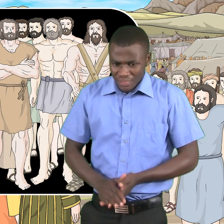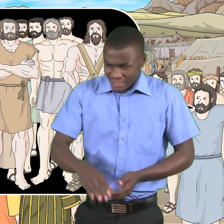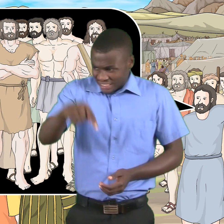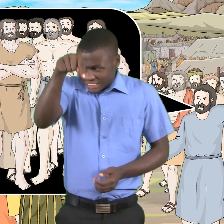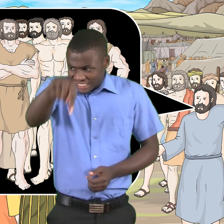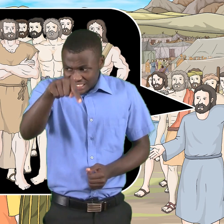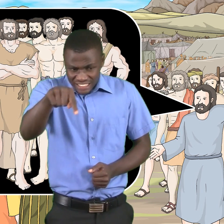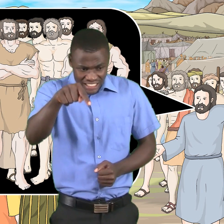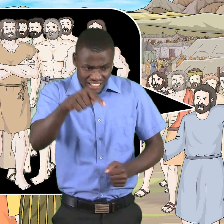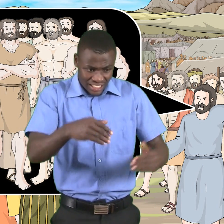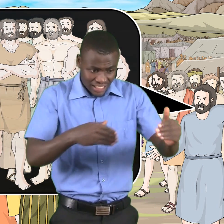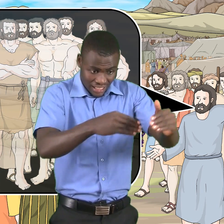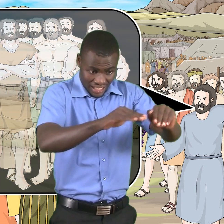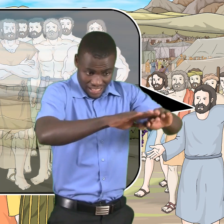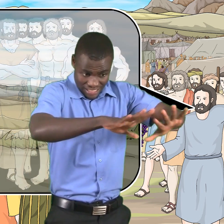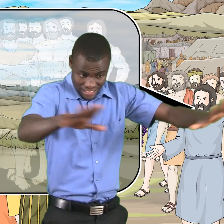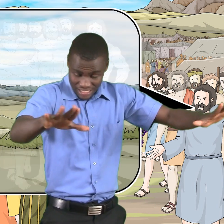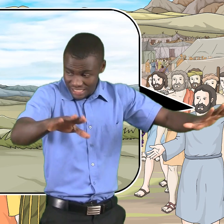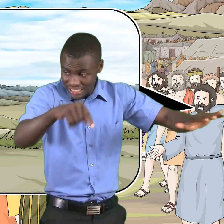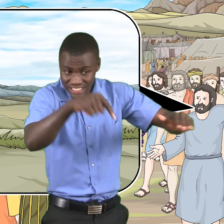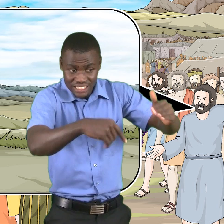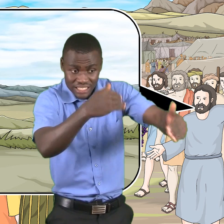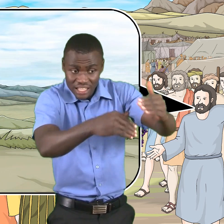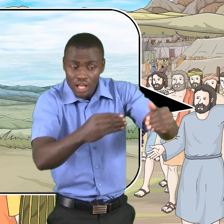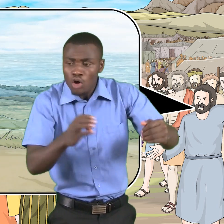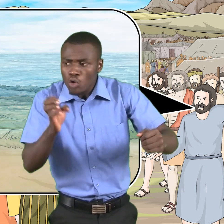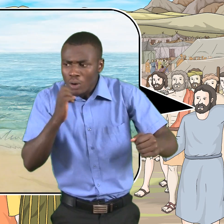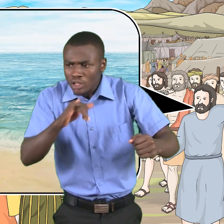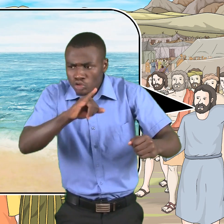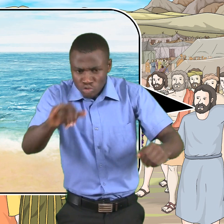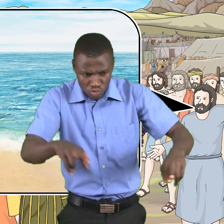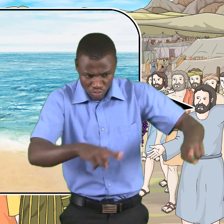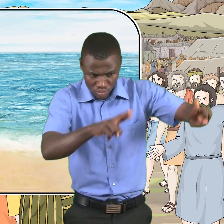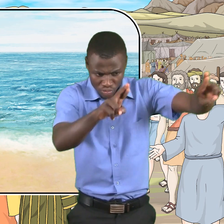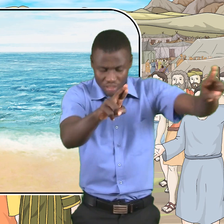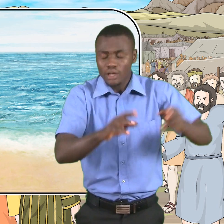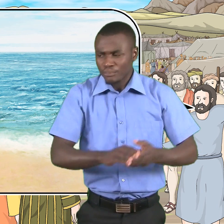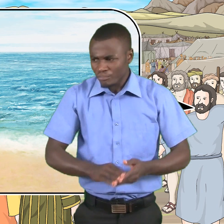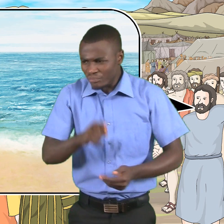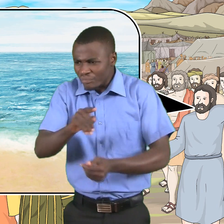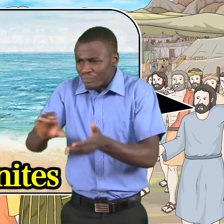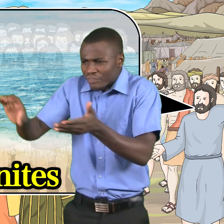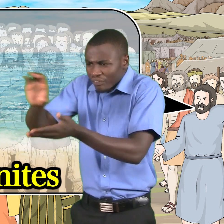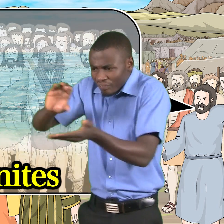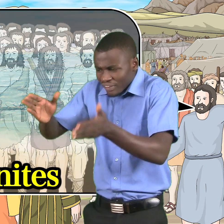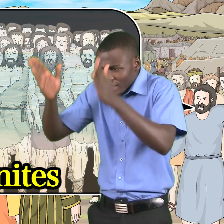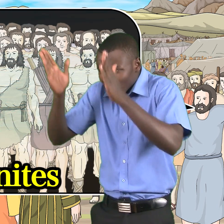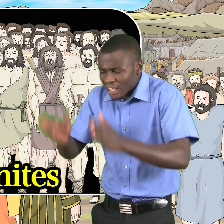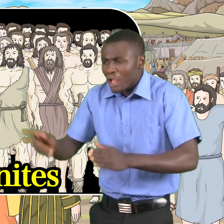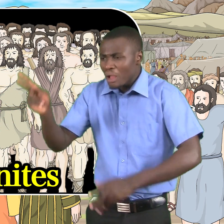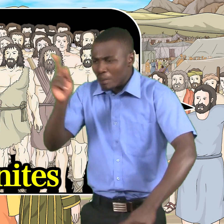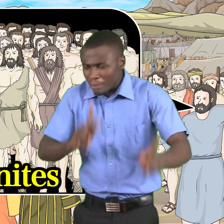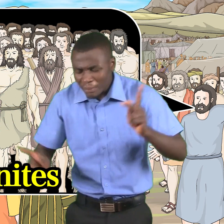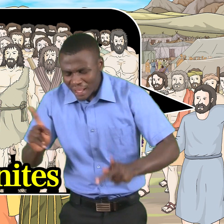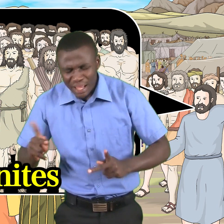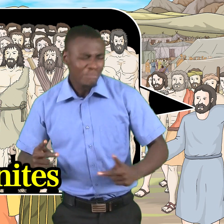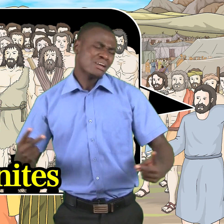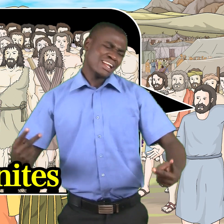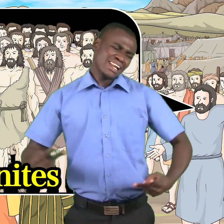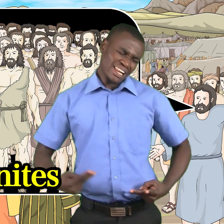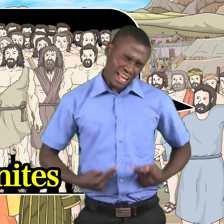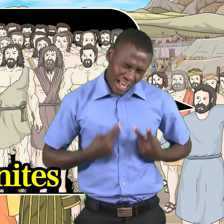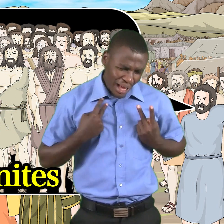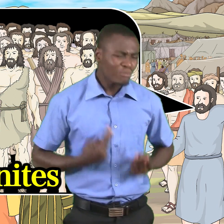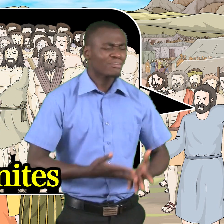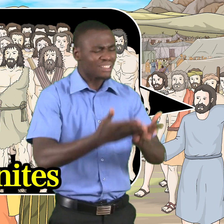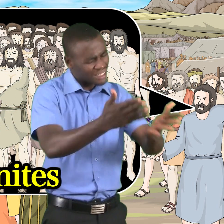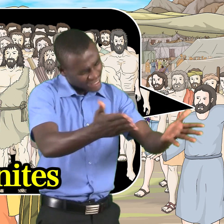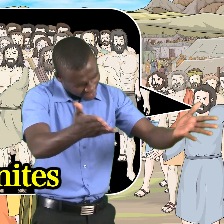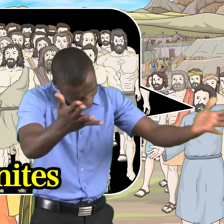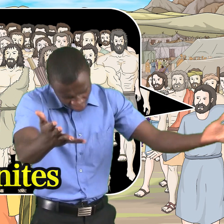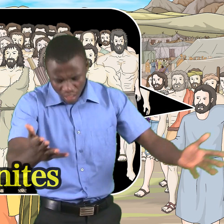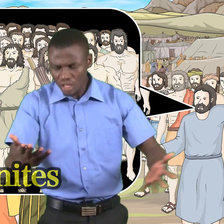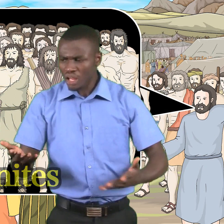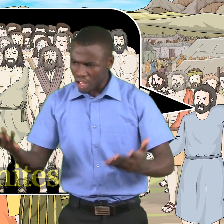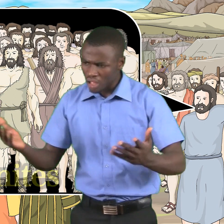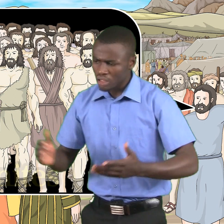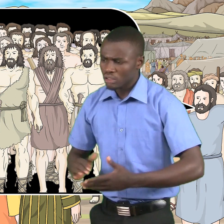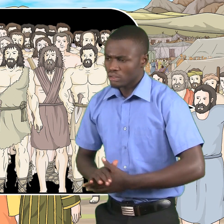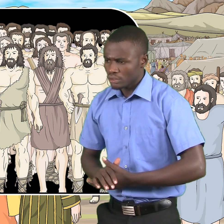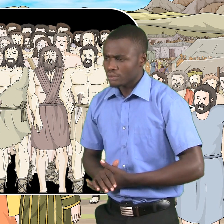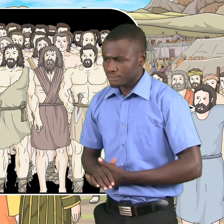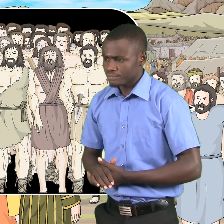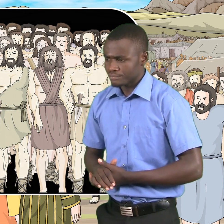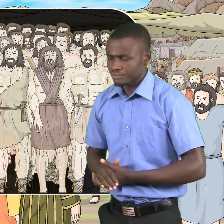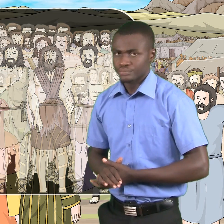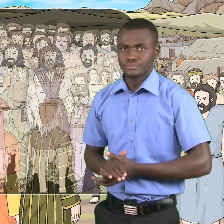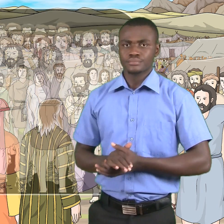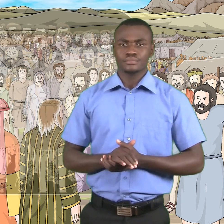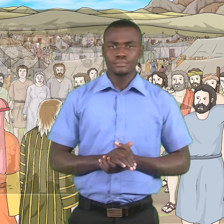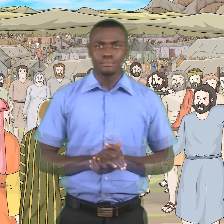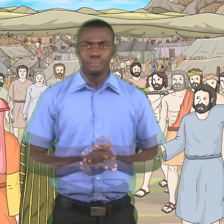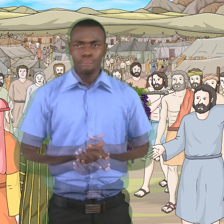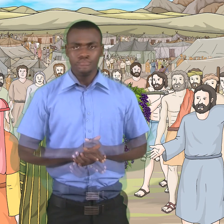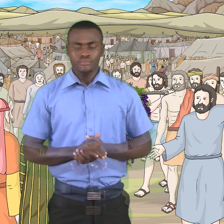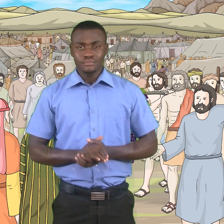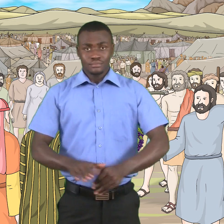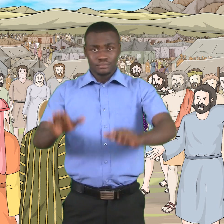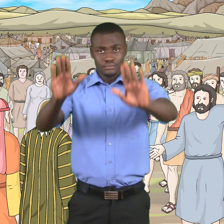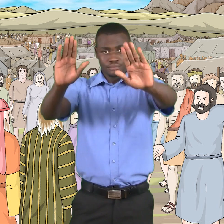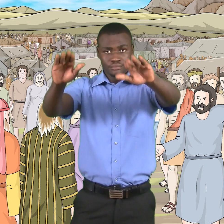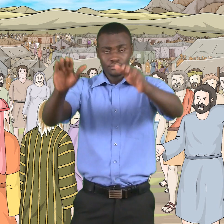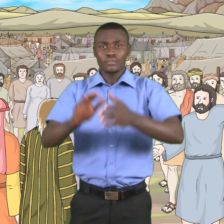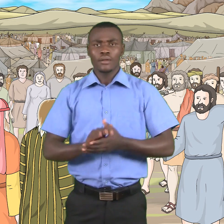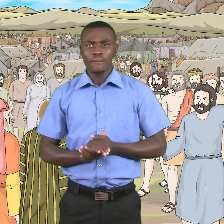and the Canaanites live by the sea and along the Jordan.”